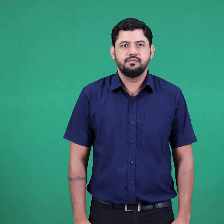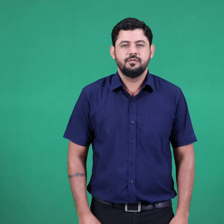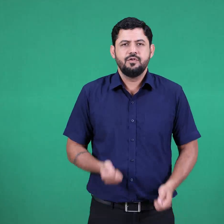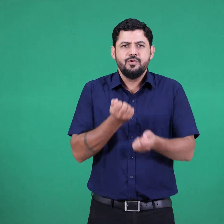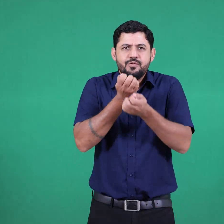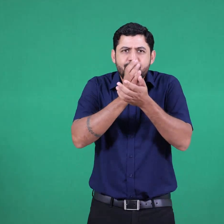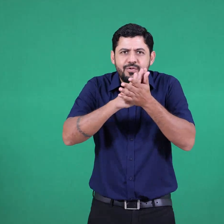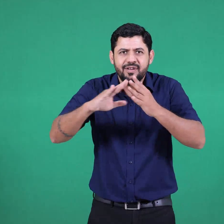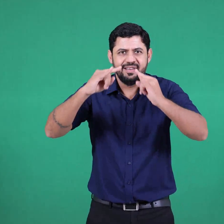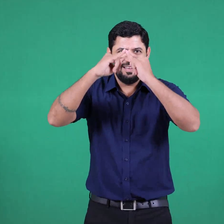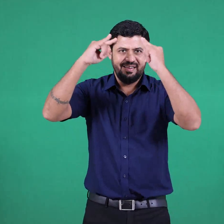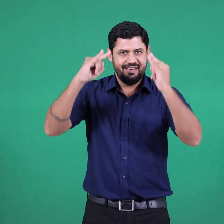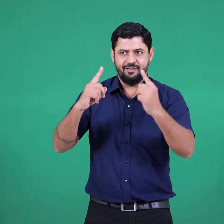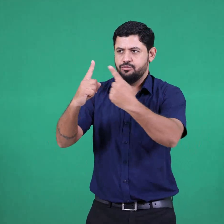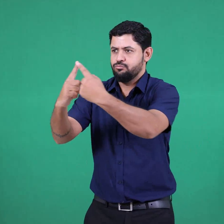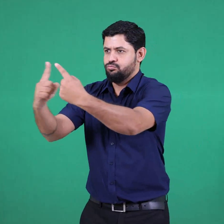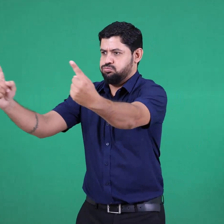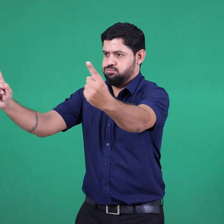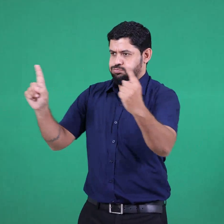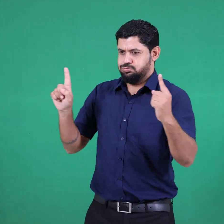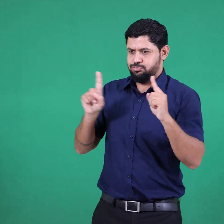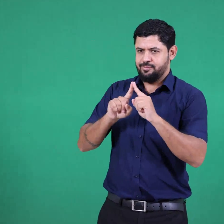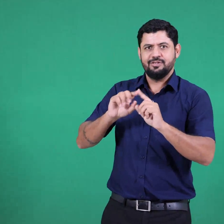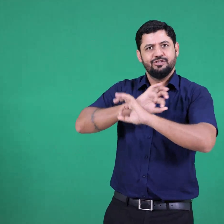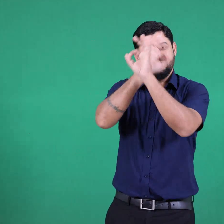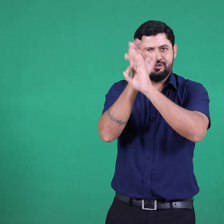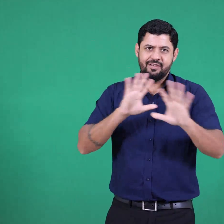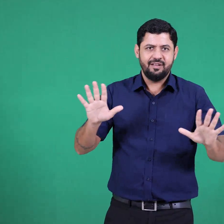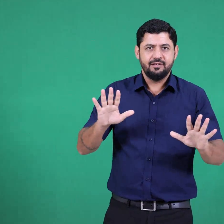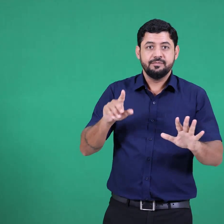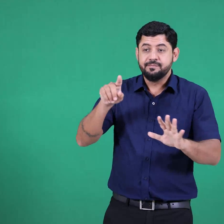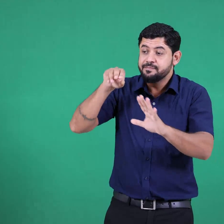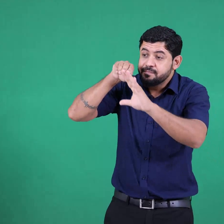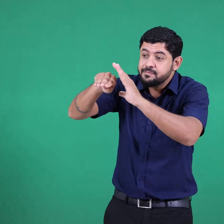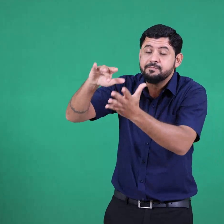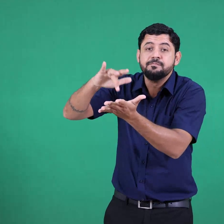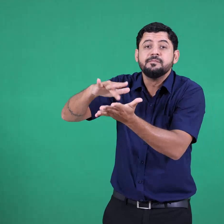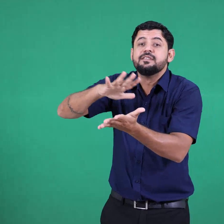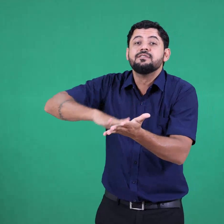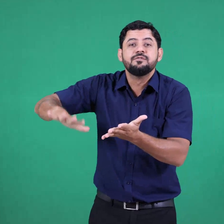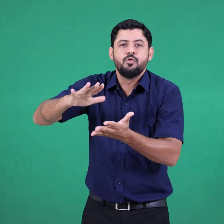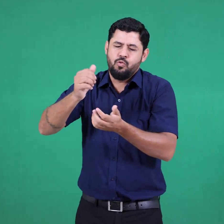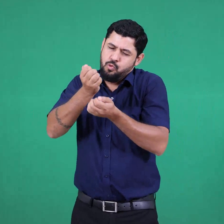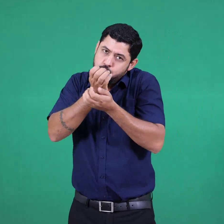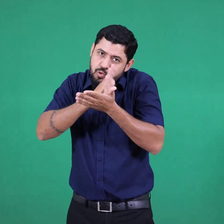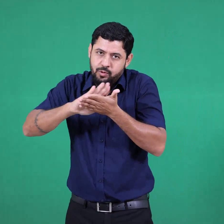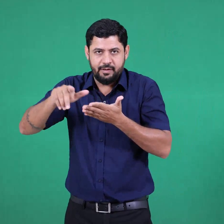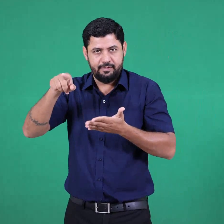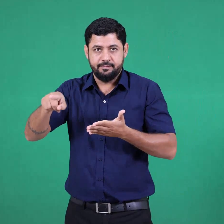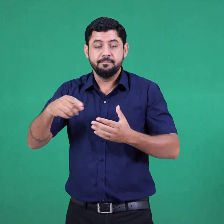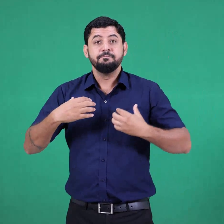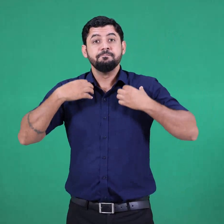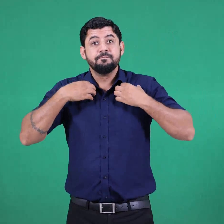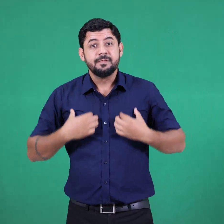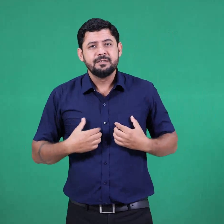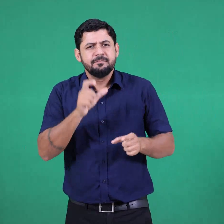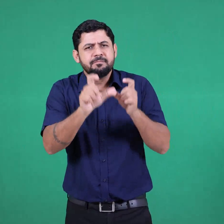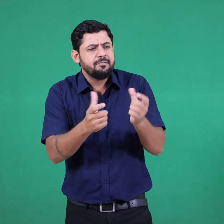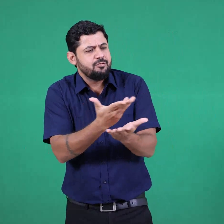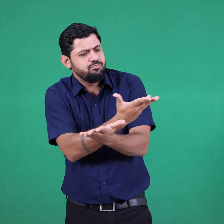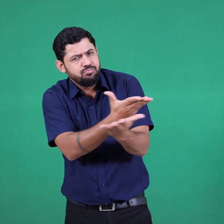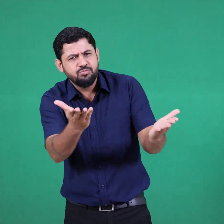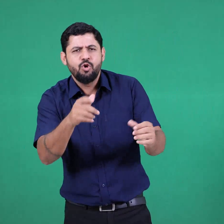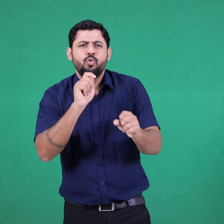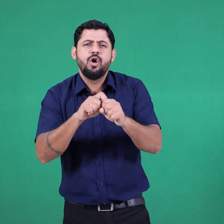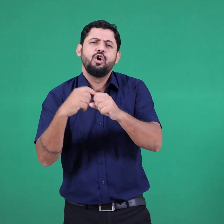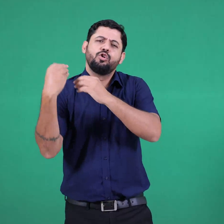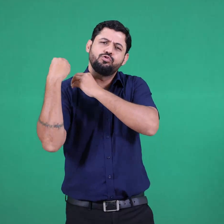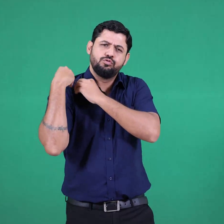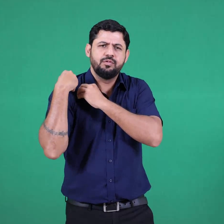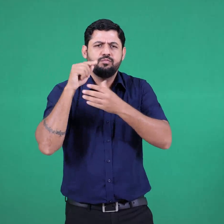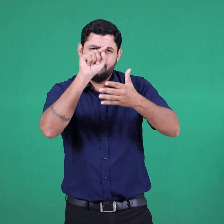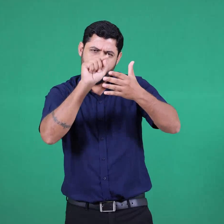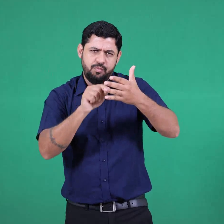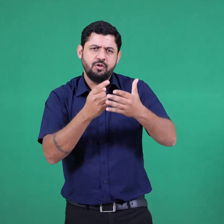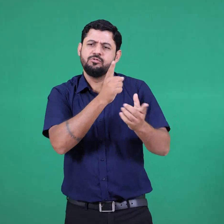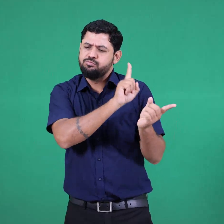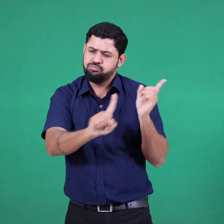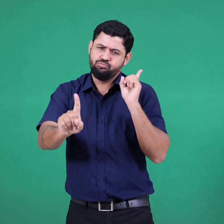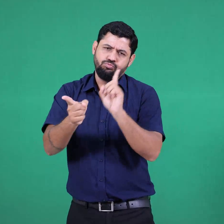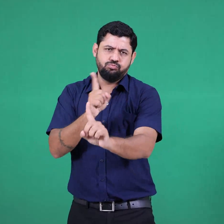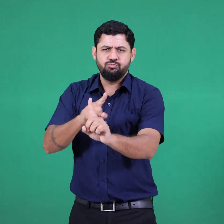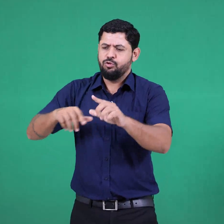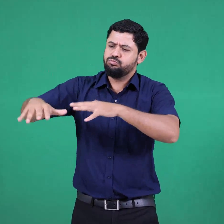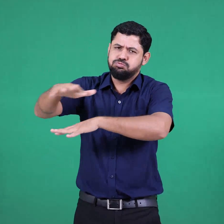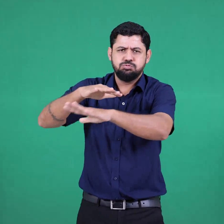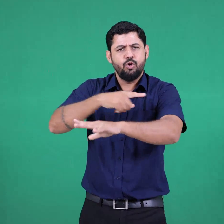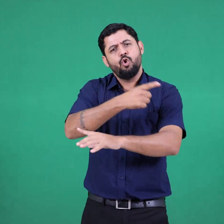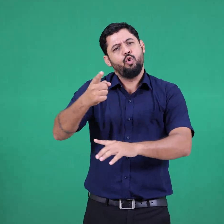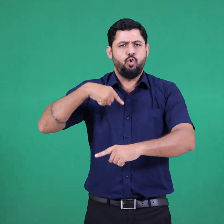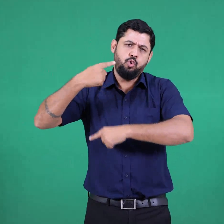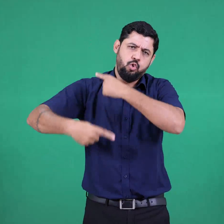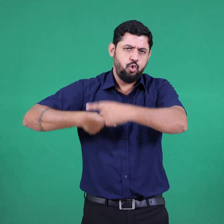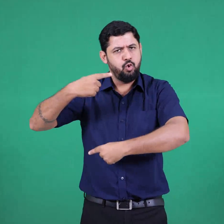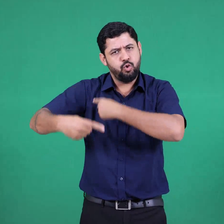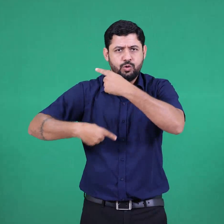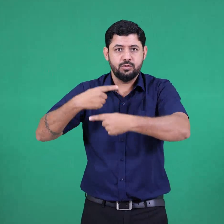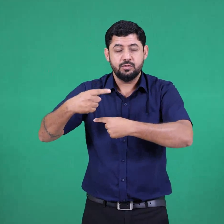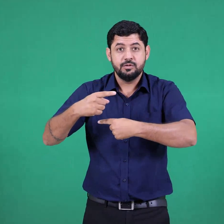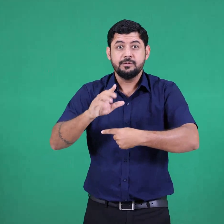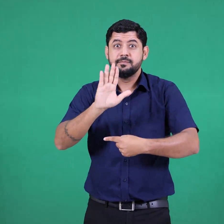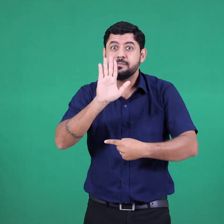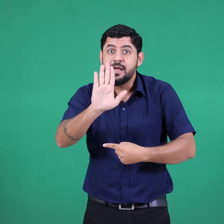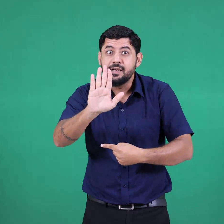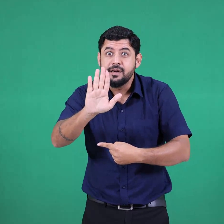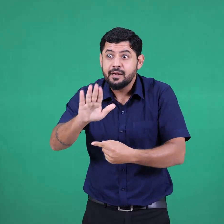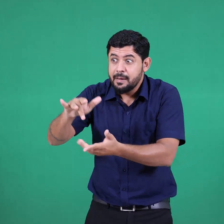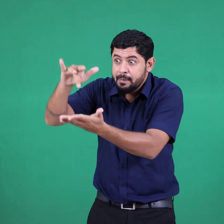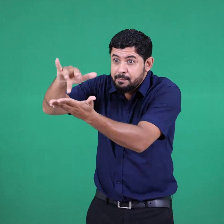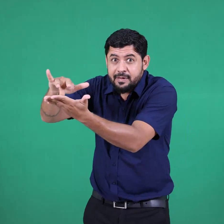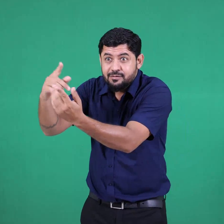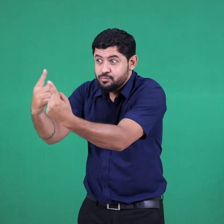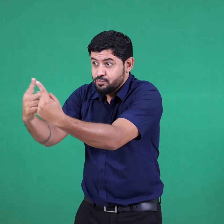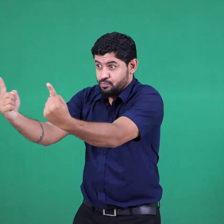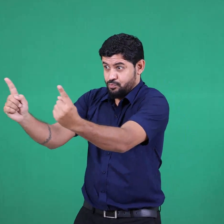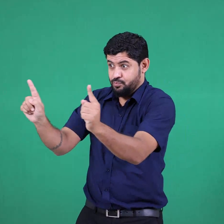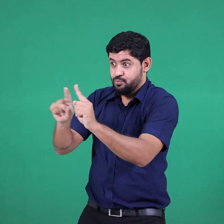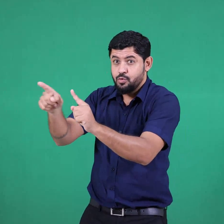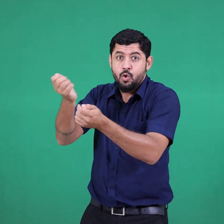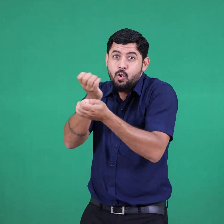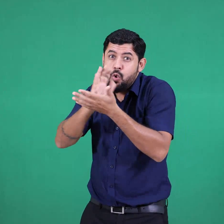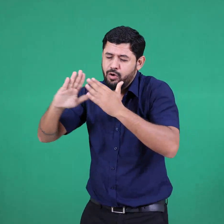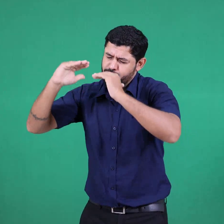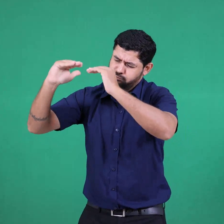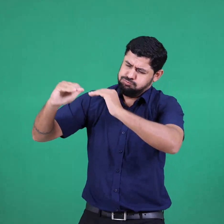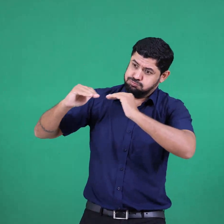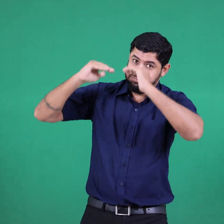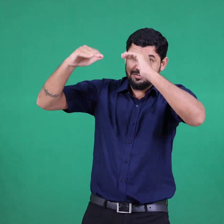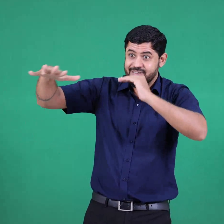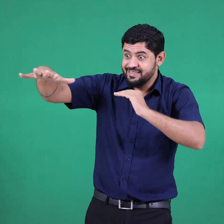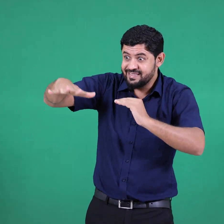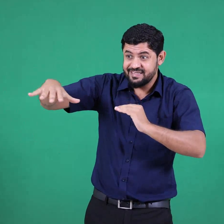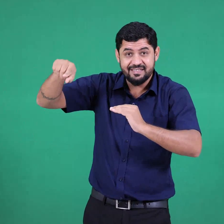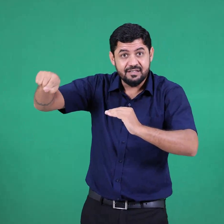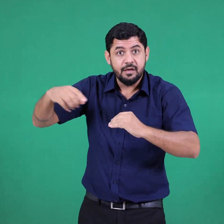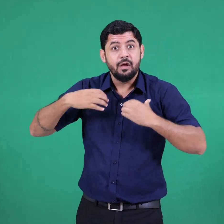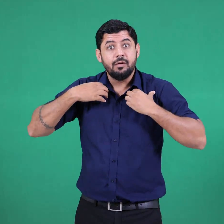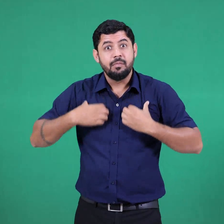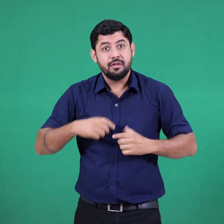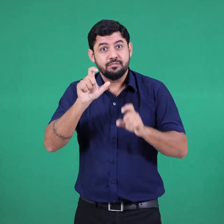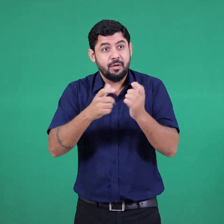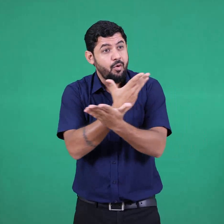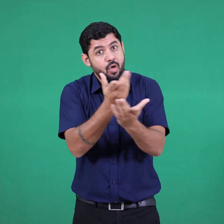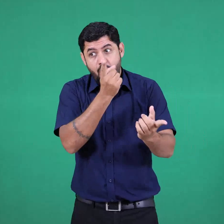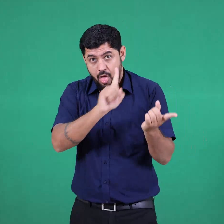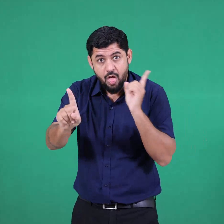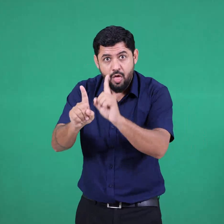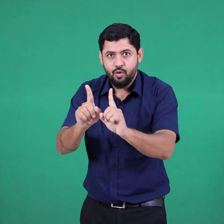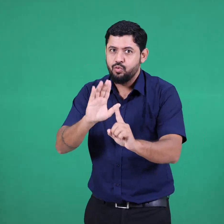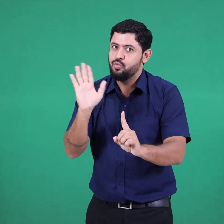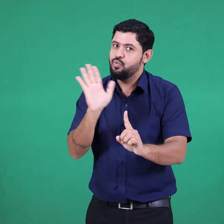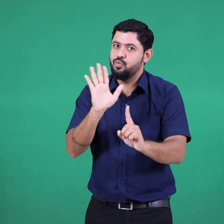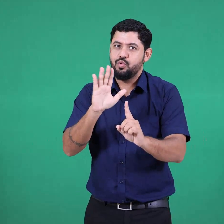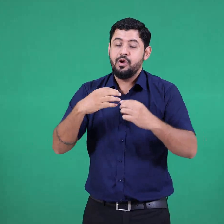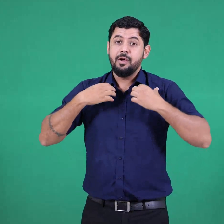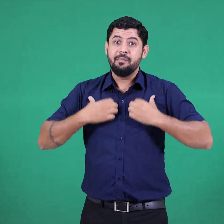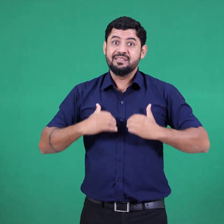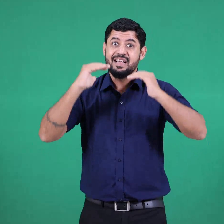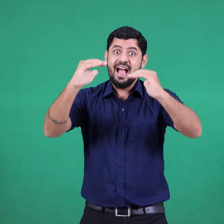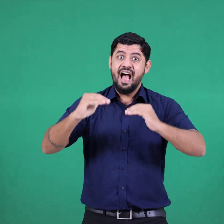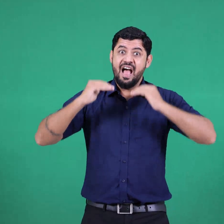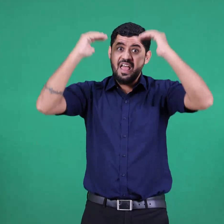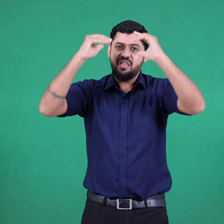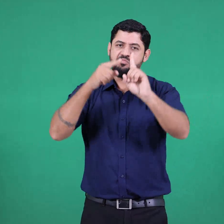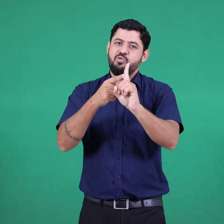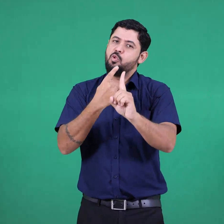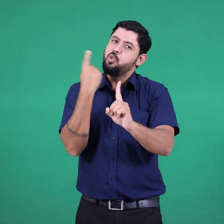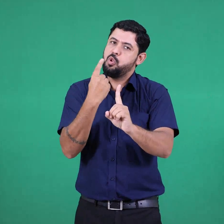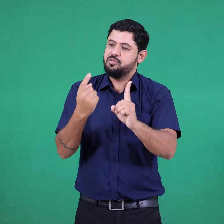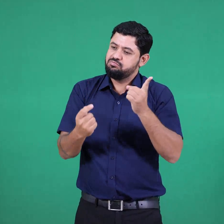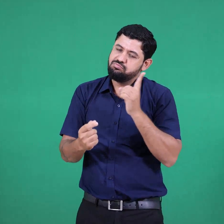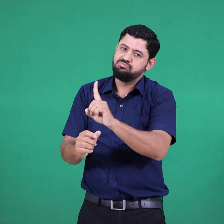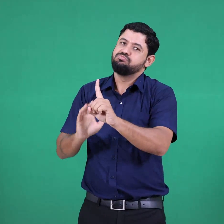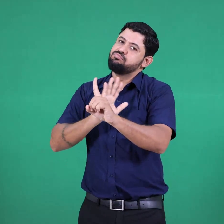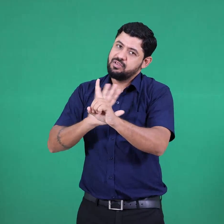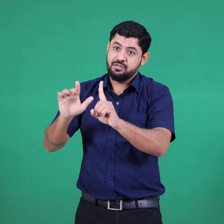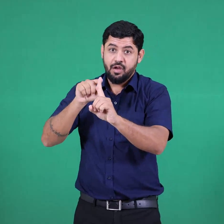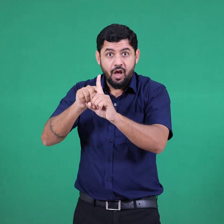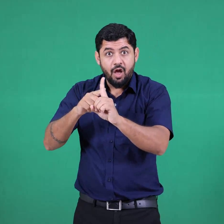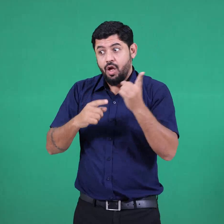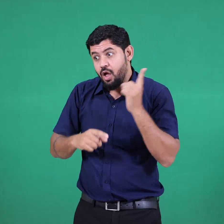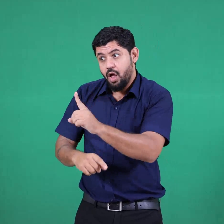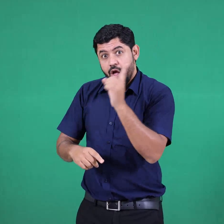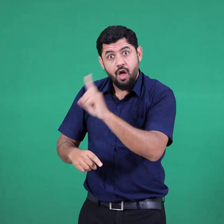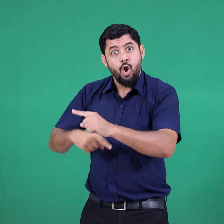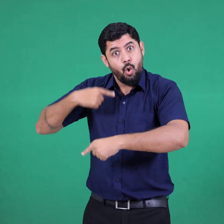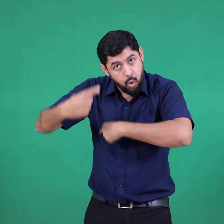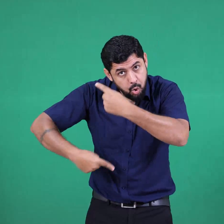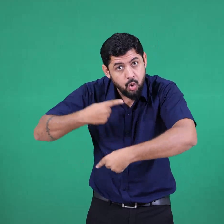When everything had been prepared in this way, the priests entered regularly into the first room to perform their sacred duties.